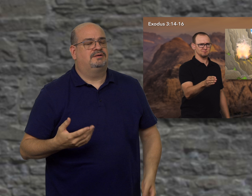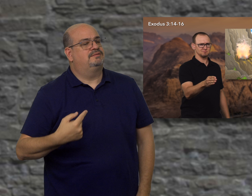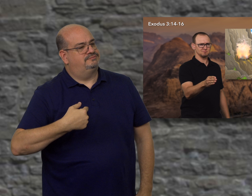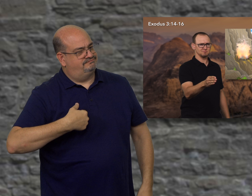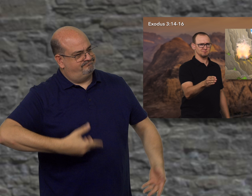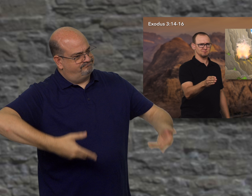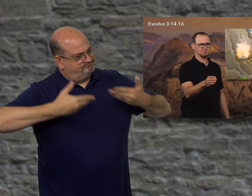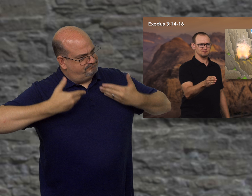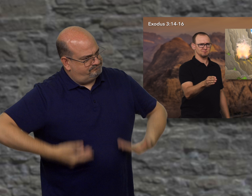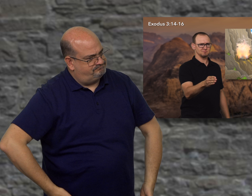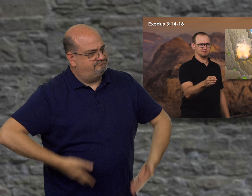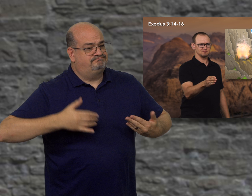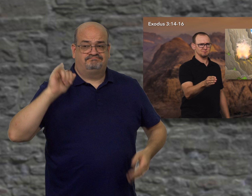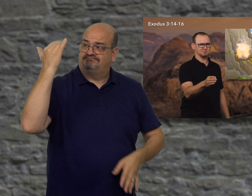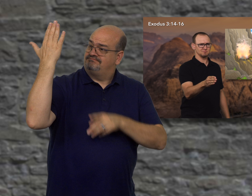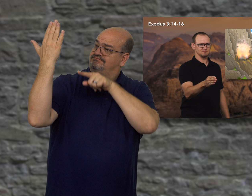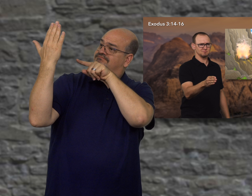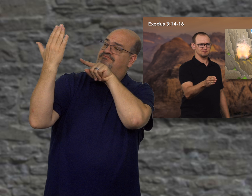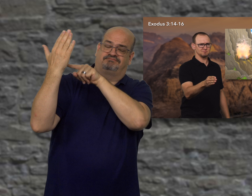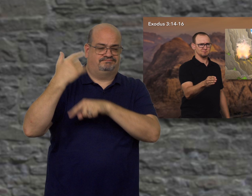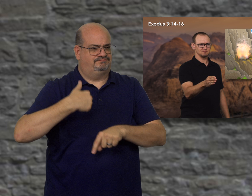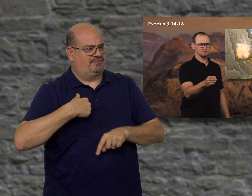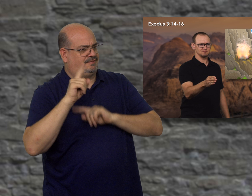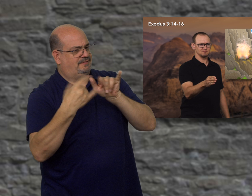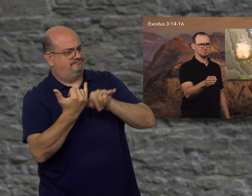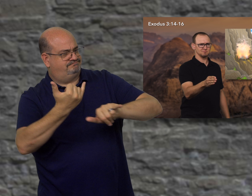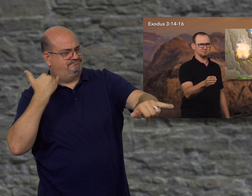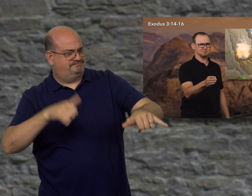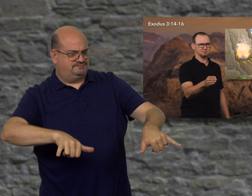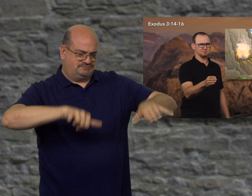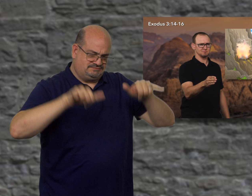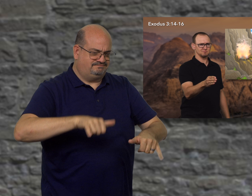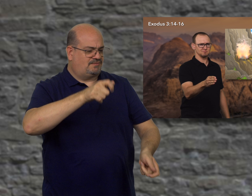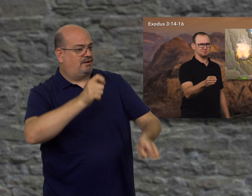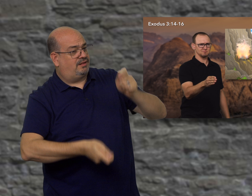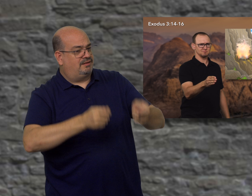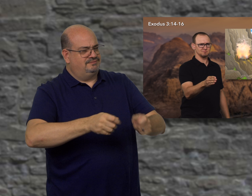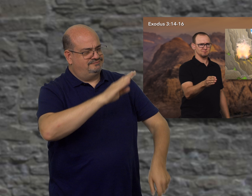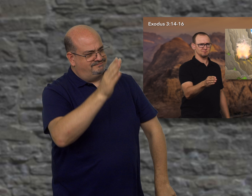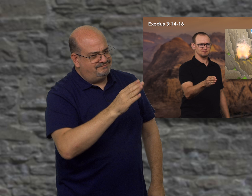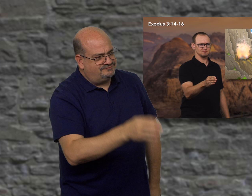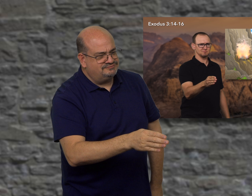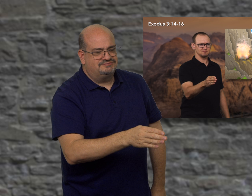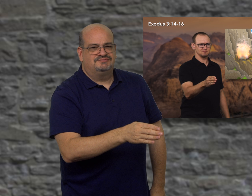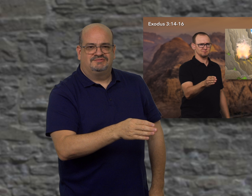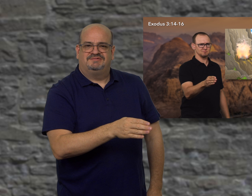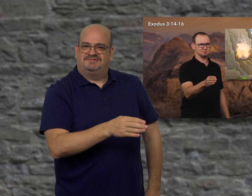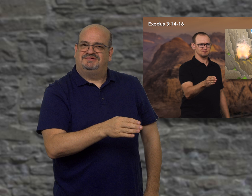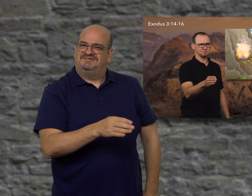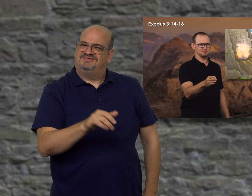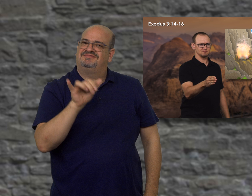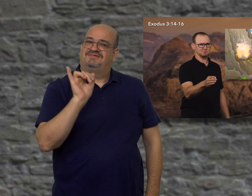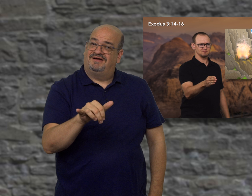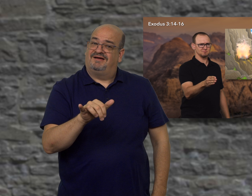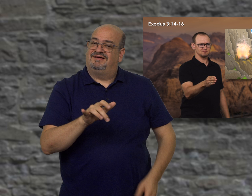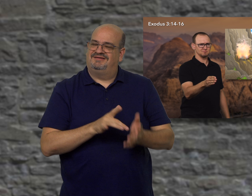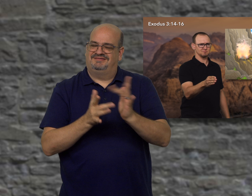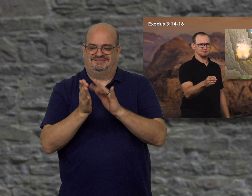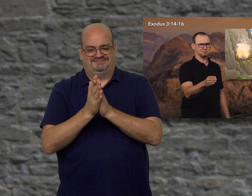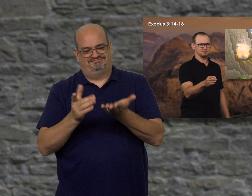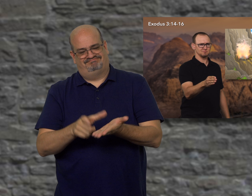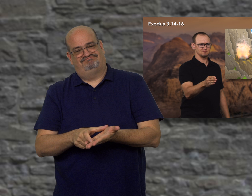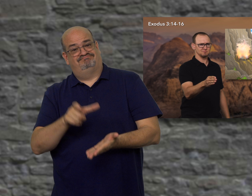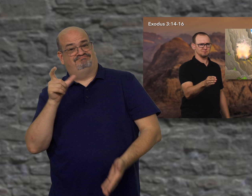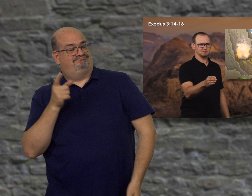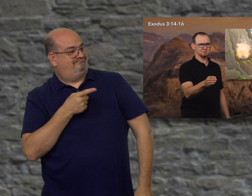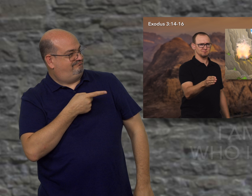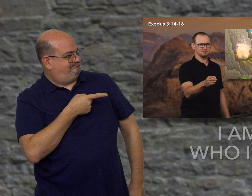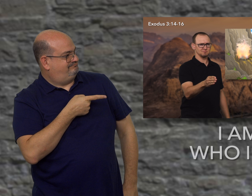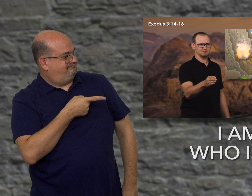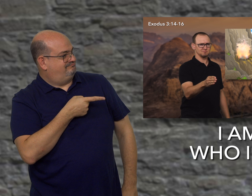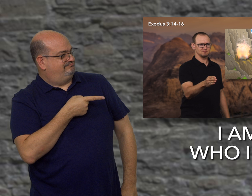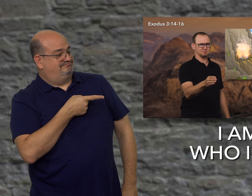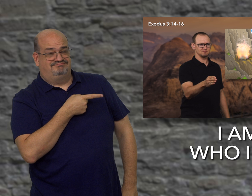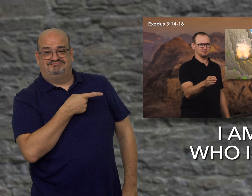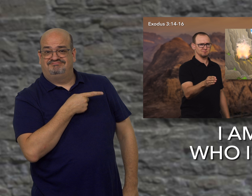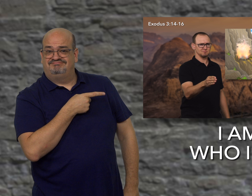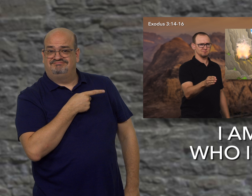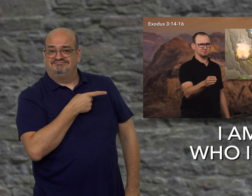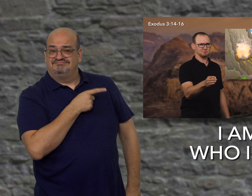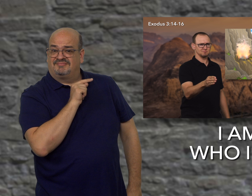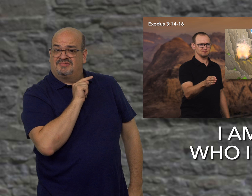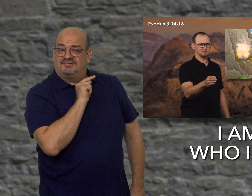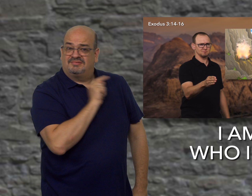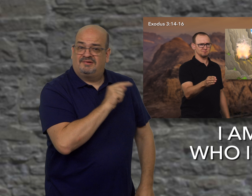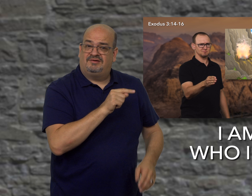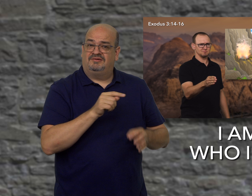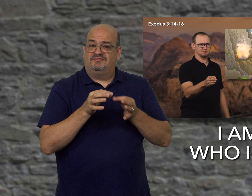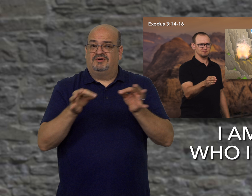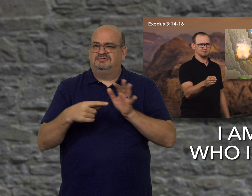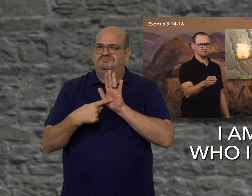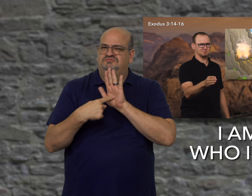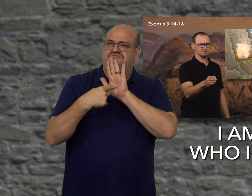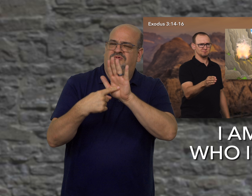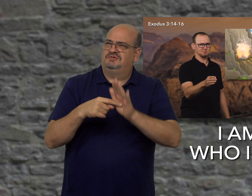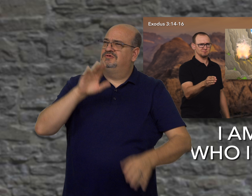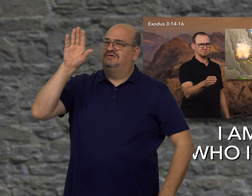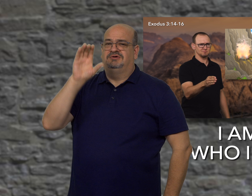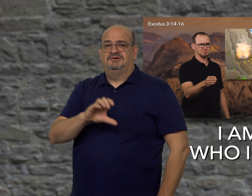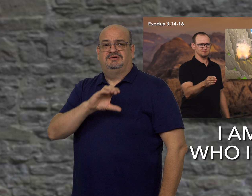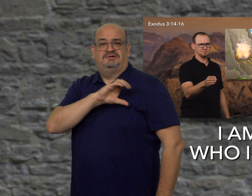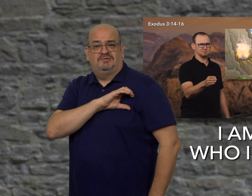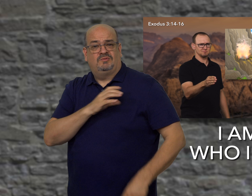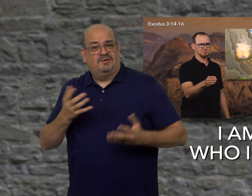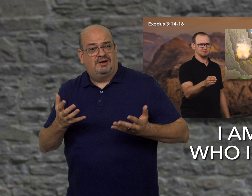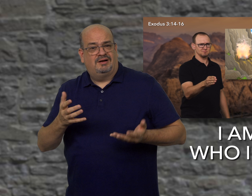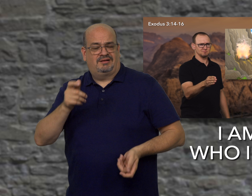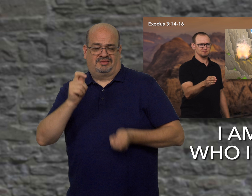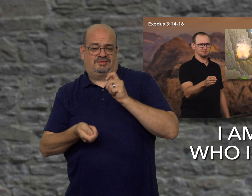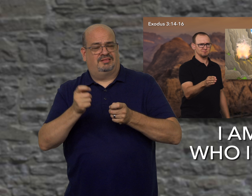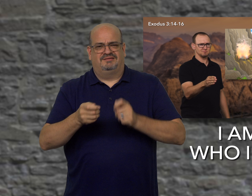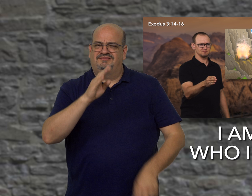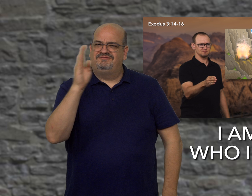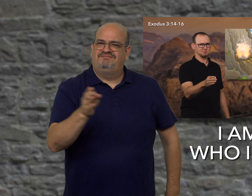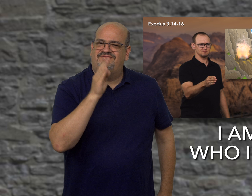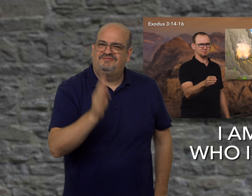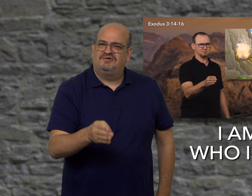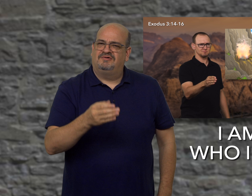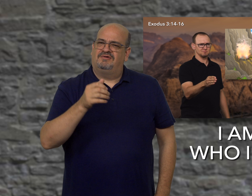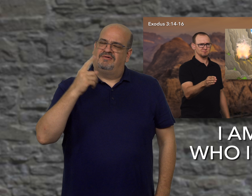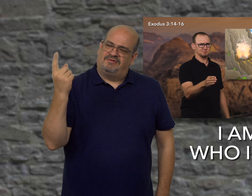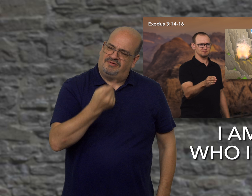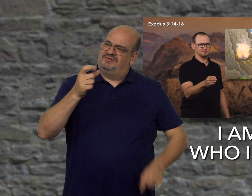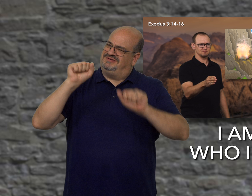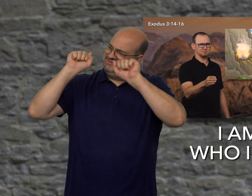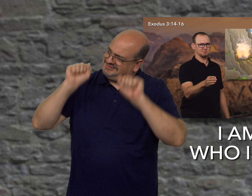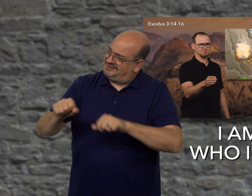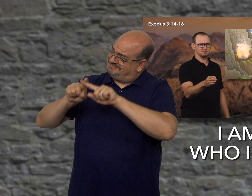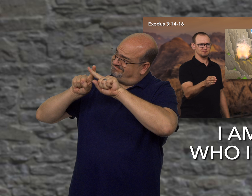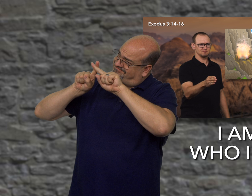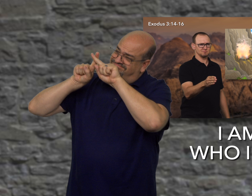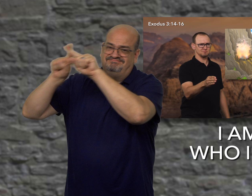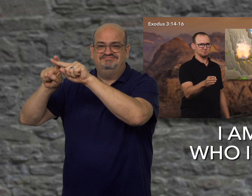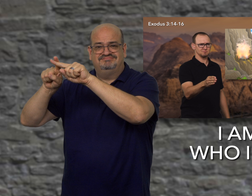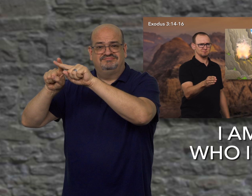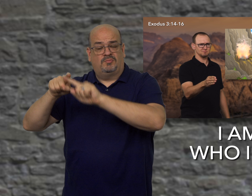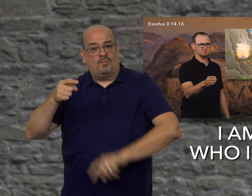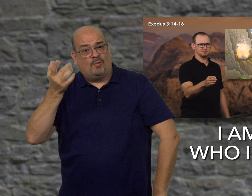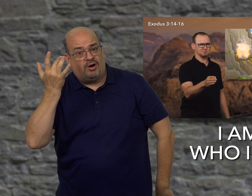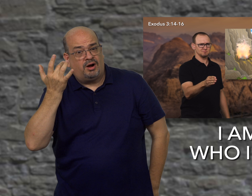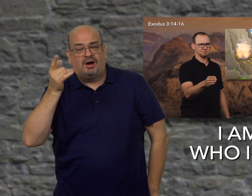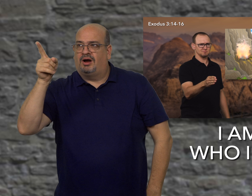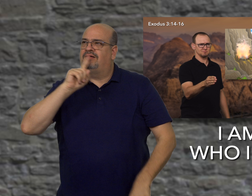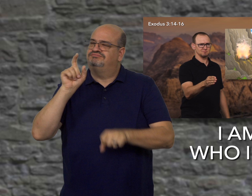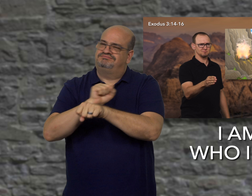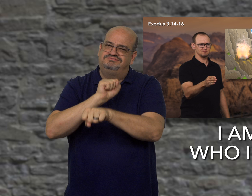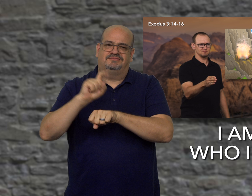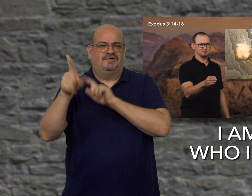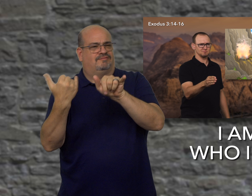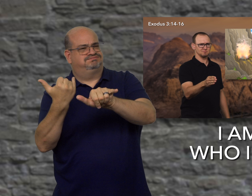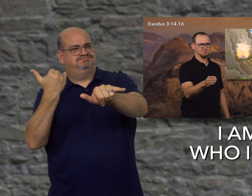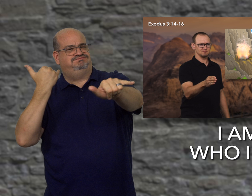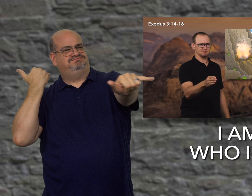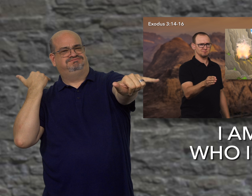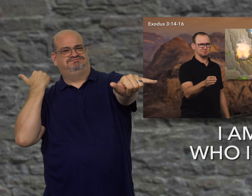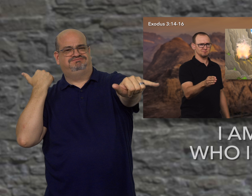This is My name forever, and this is how I am to be remembered in every generation.